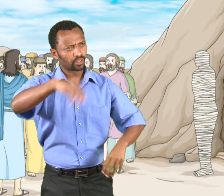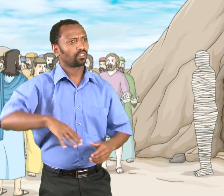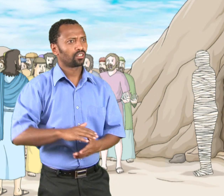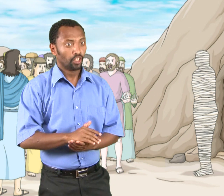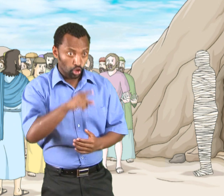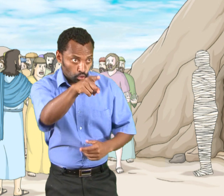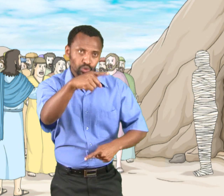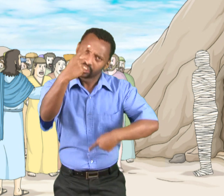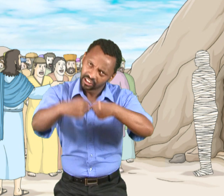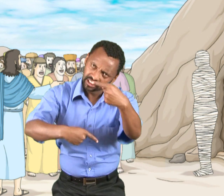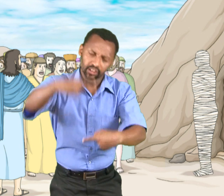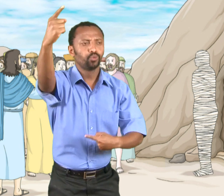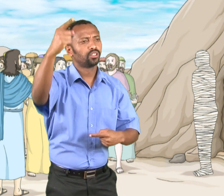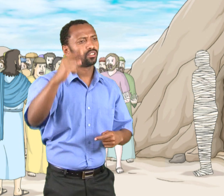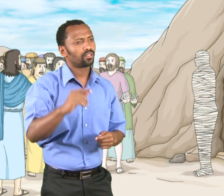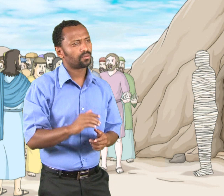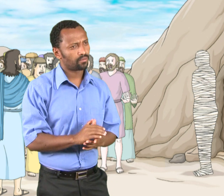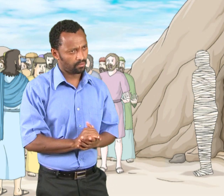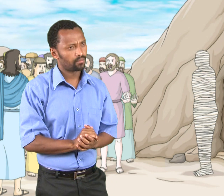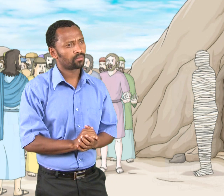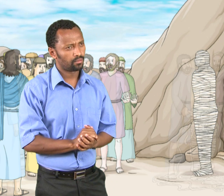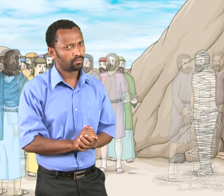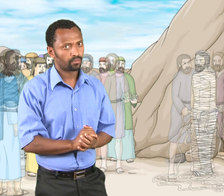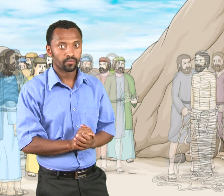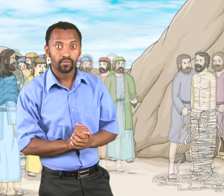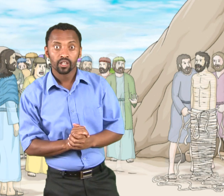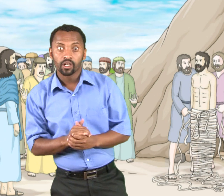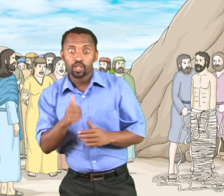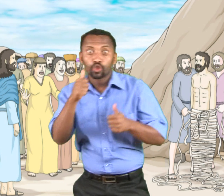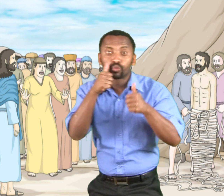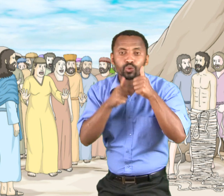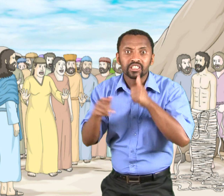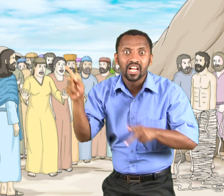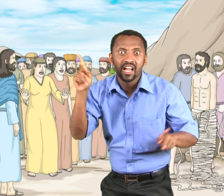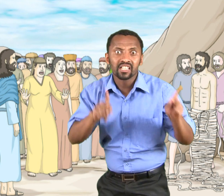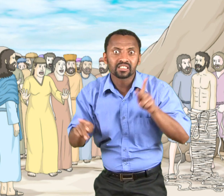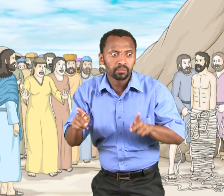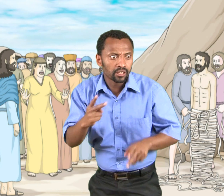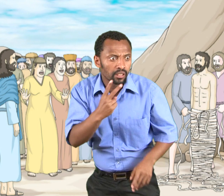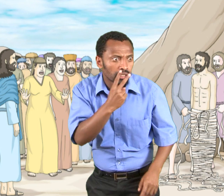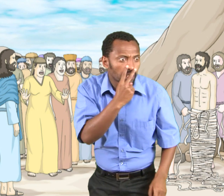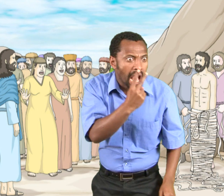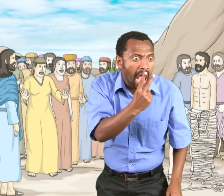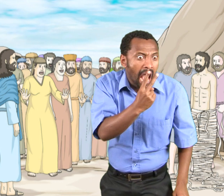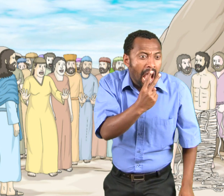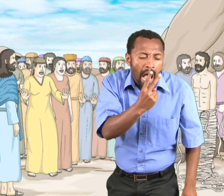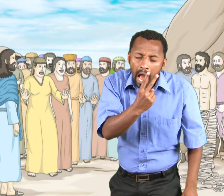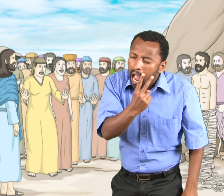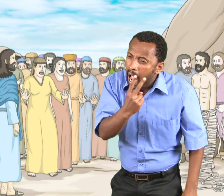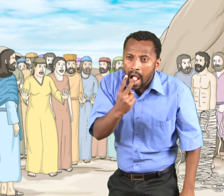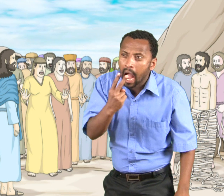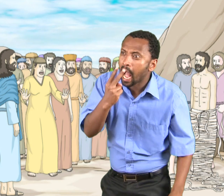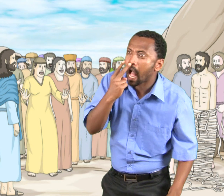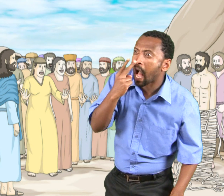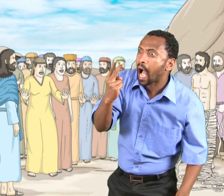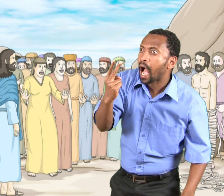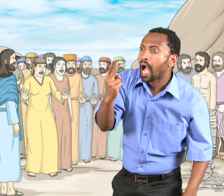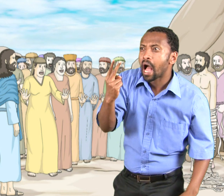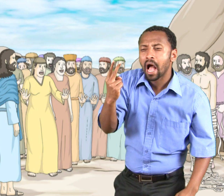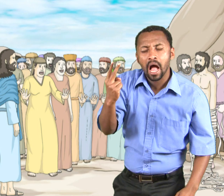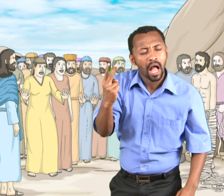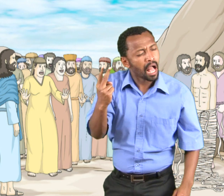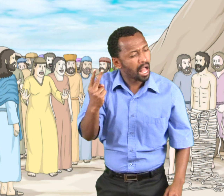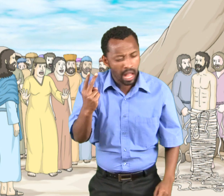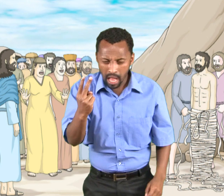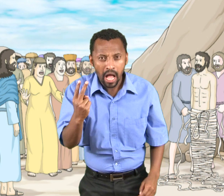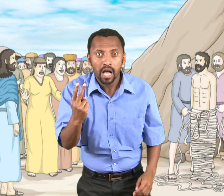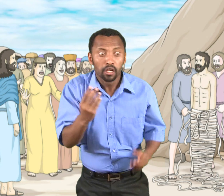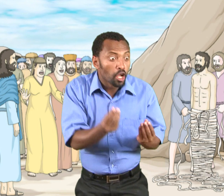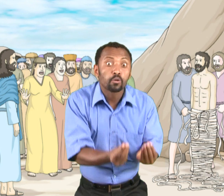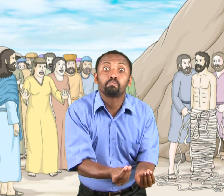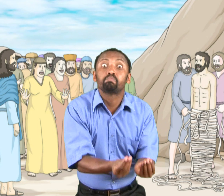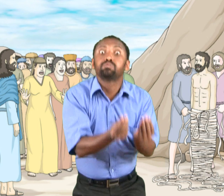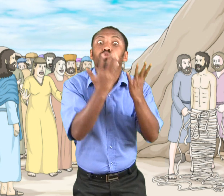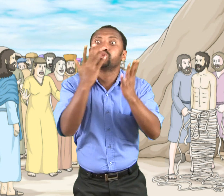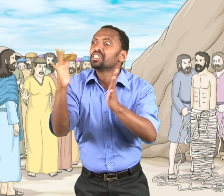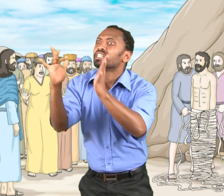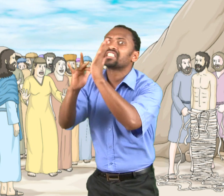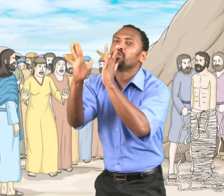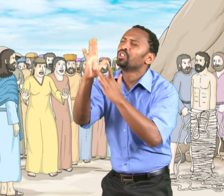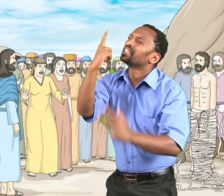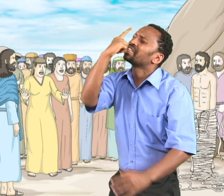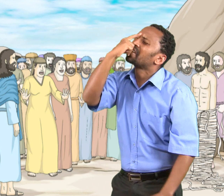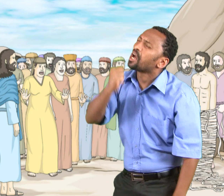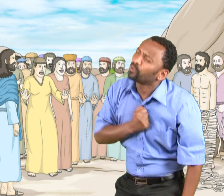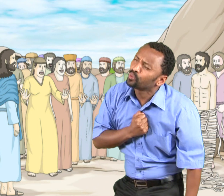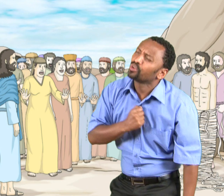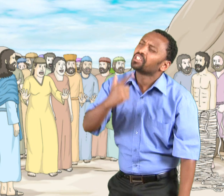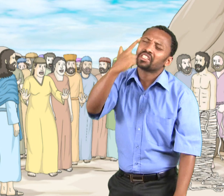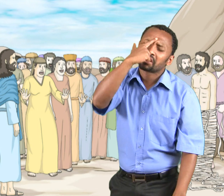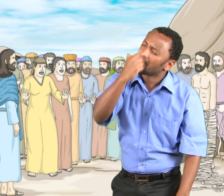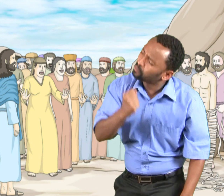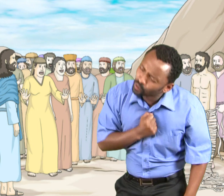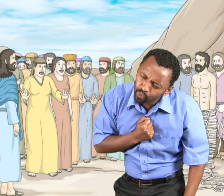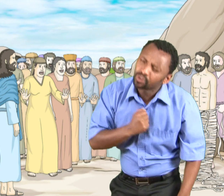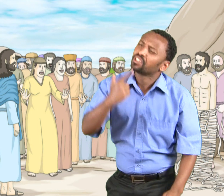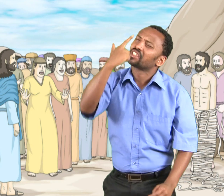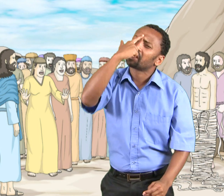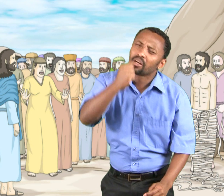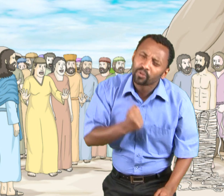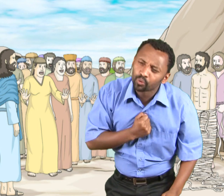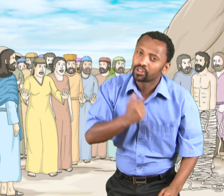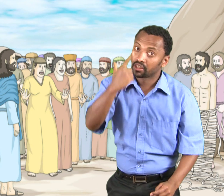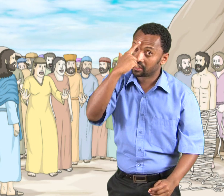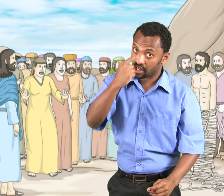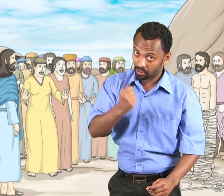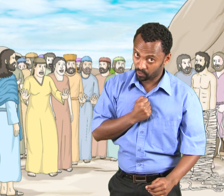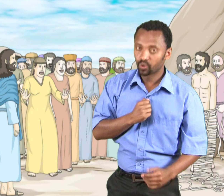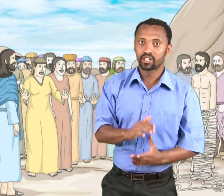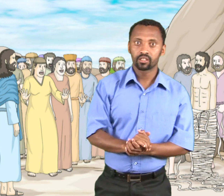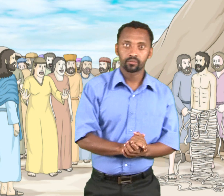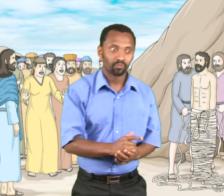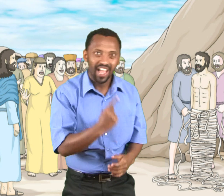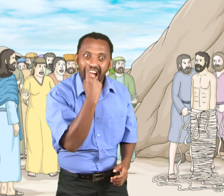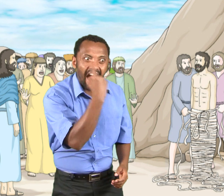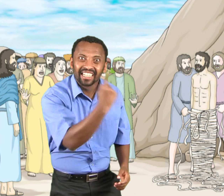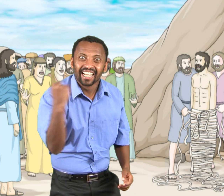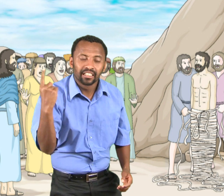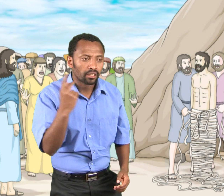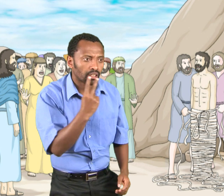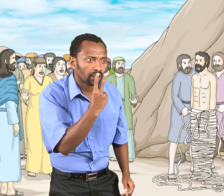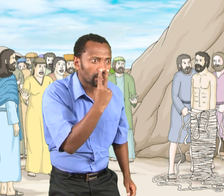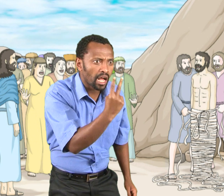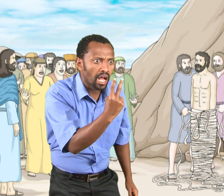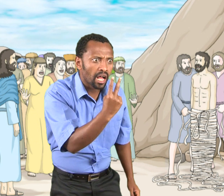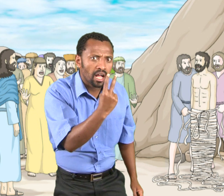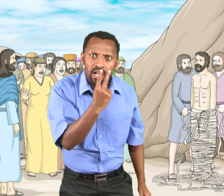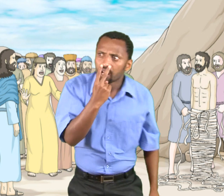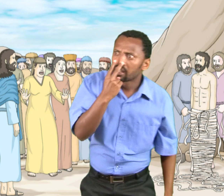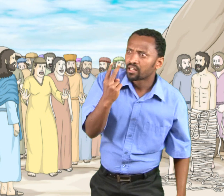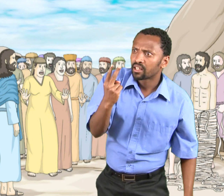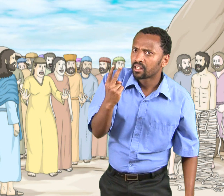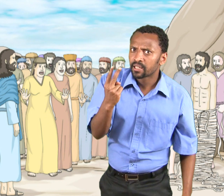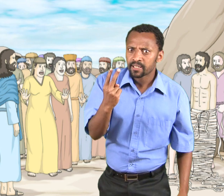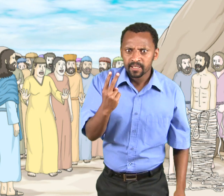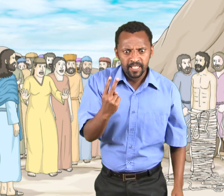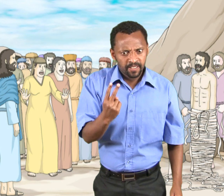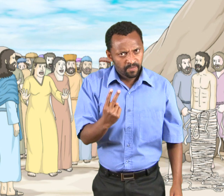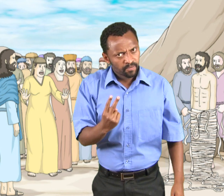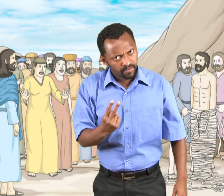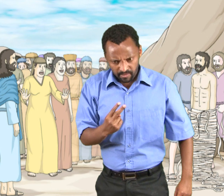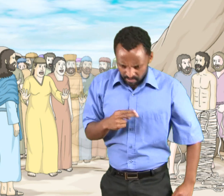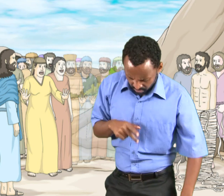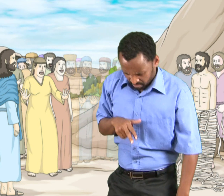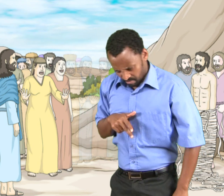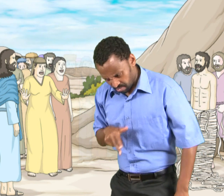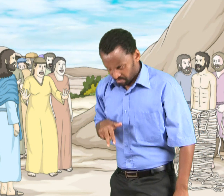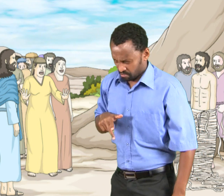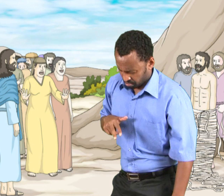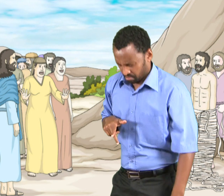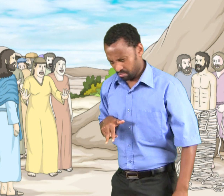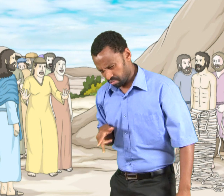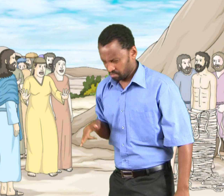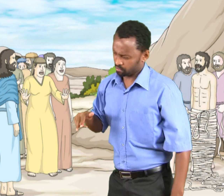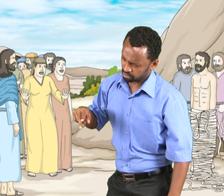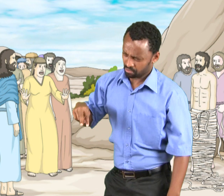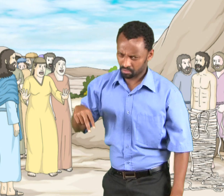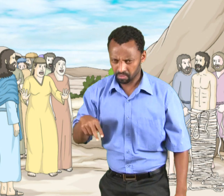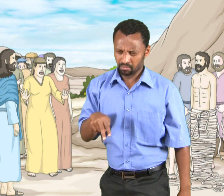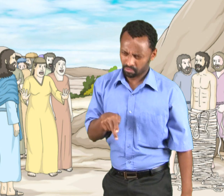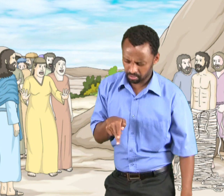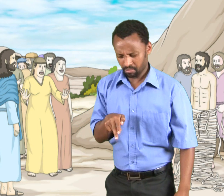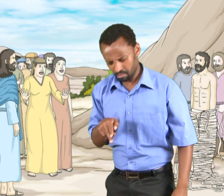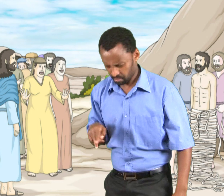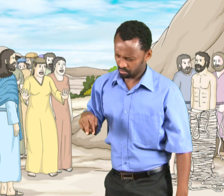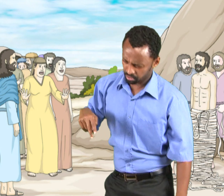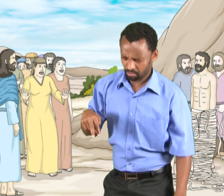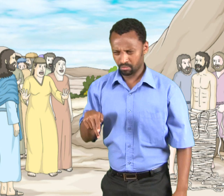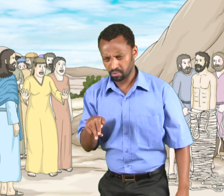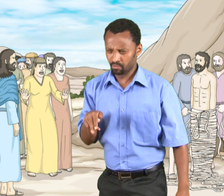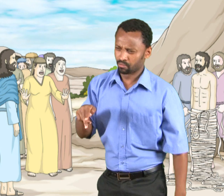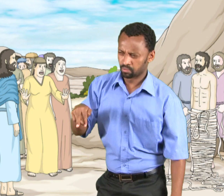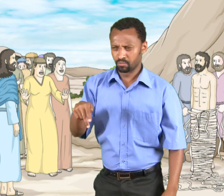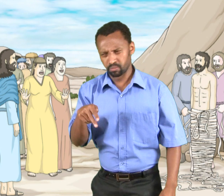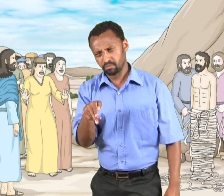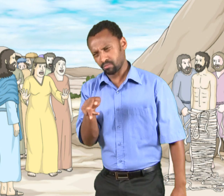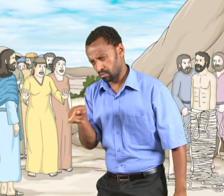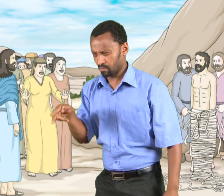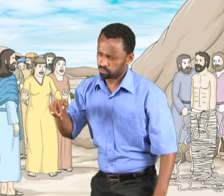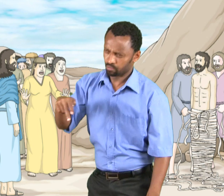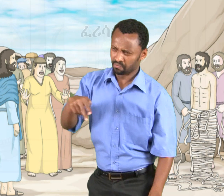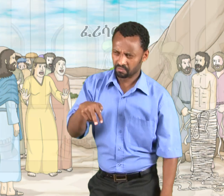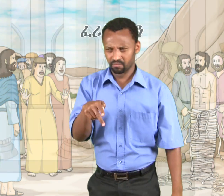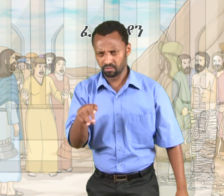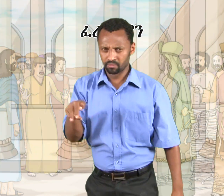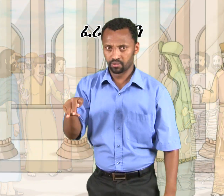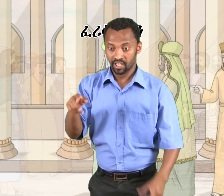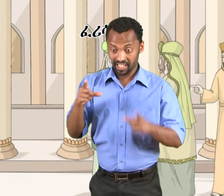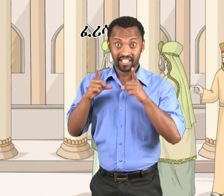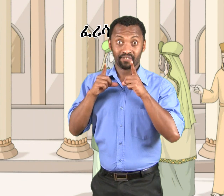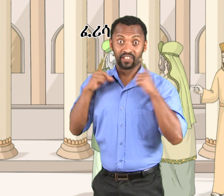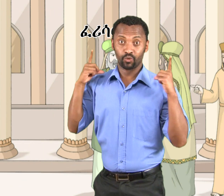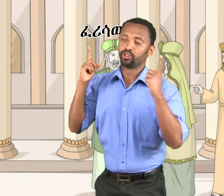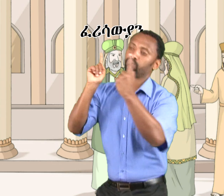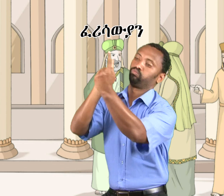“Unwrap him and let him go,” Jesus told them. Therefore many of the Jews who had come to Mary, and had seen what Jesus did, believed in Him.